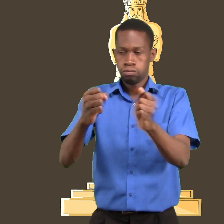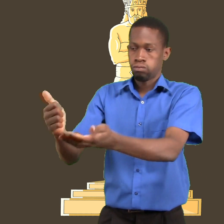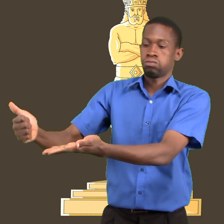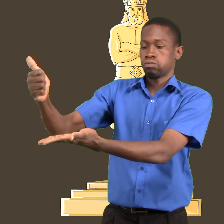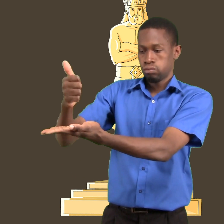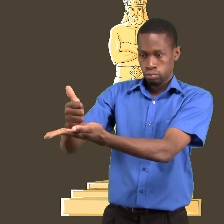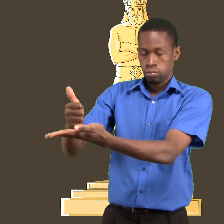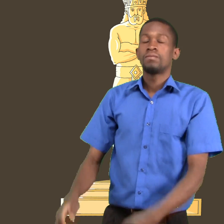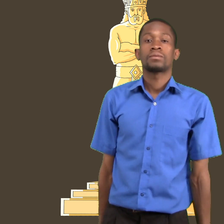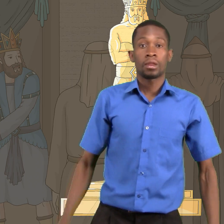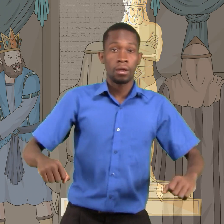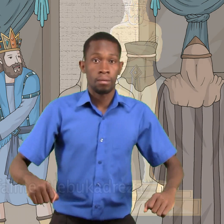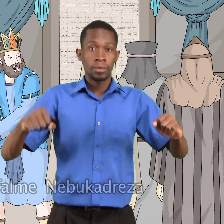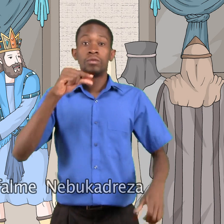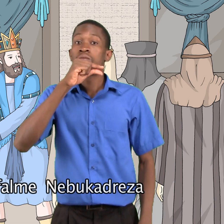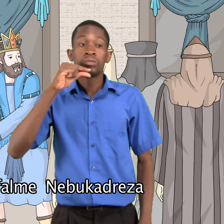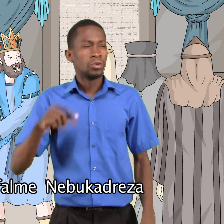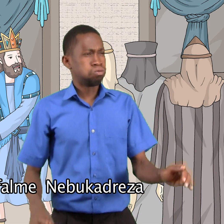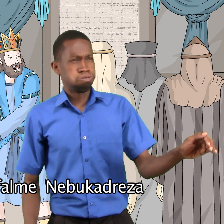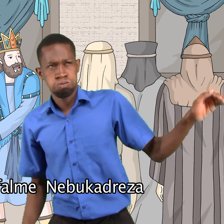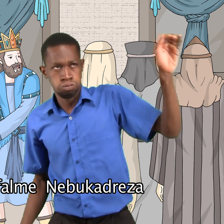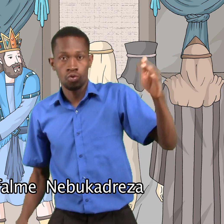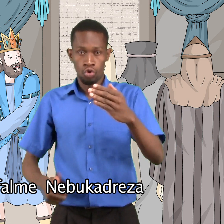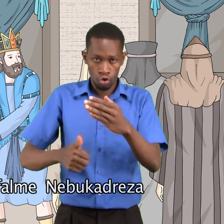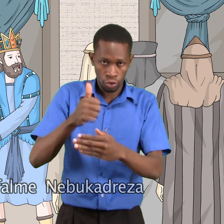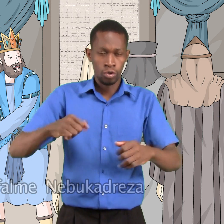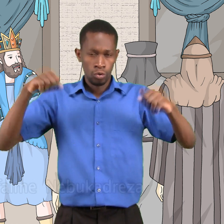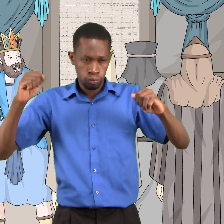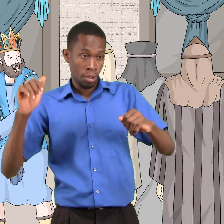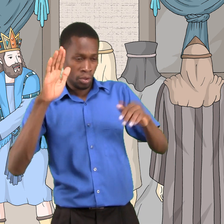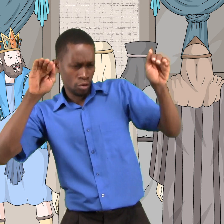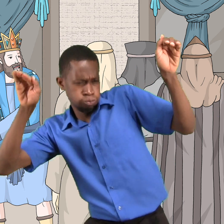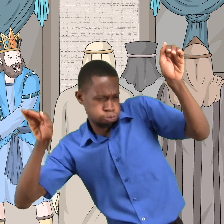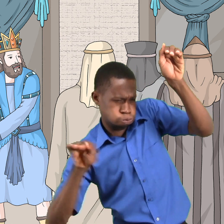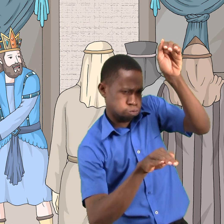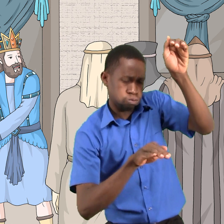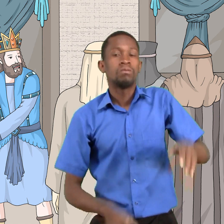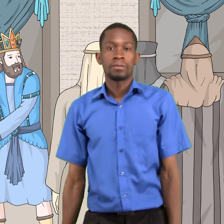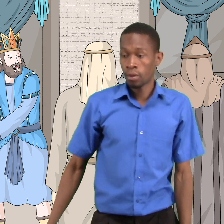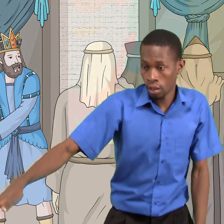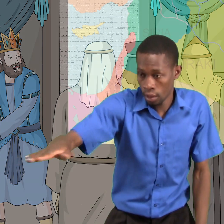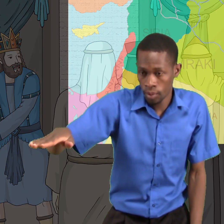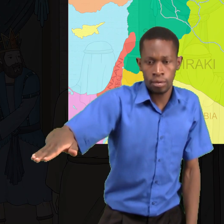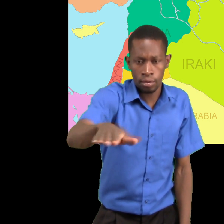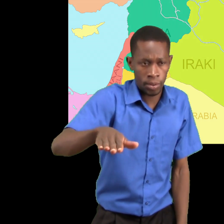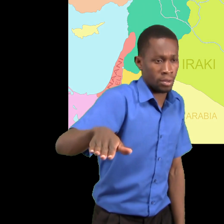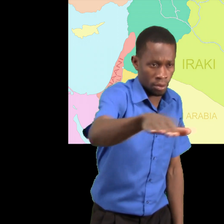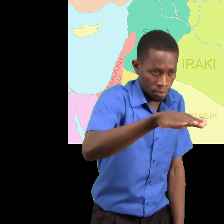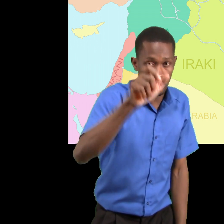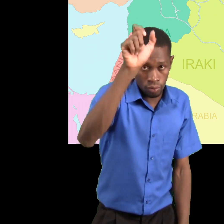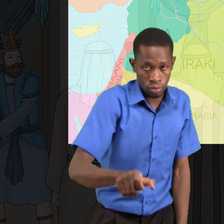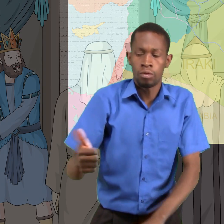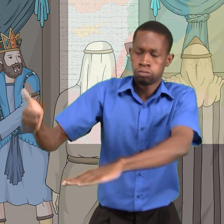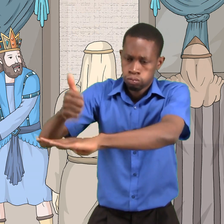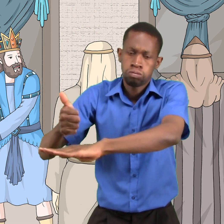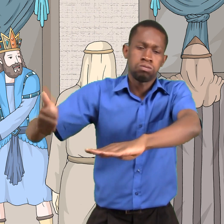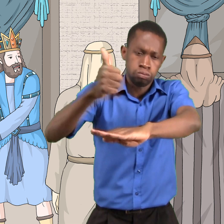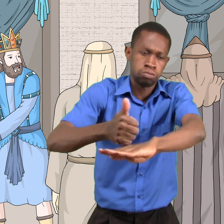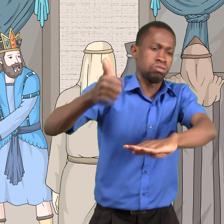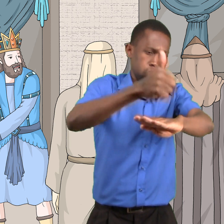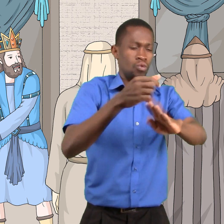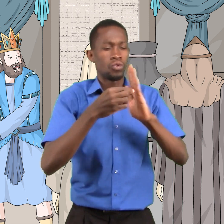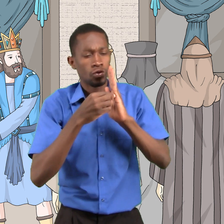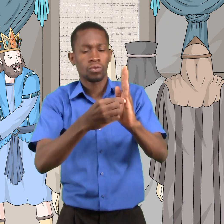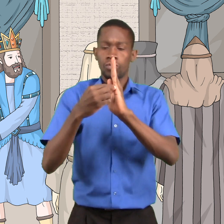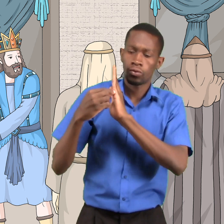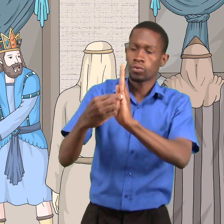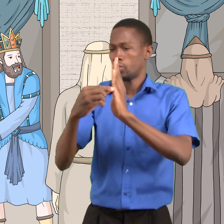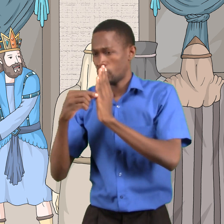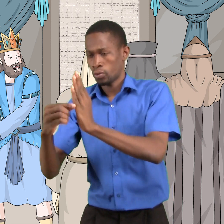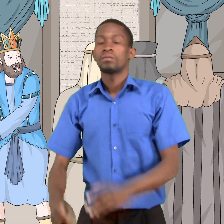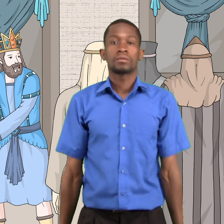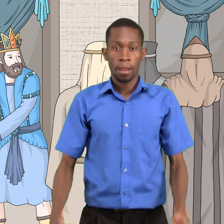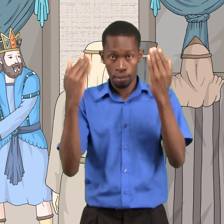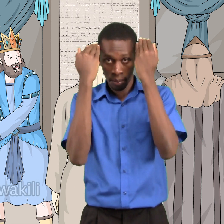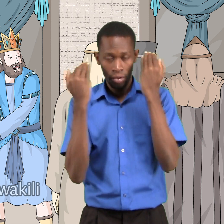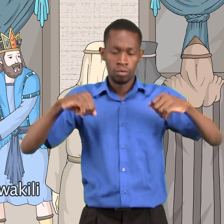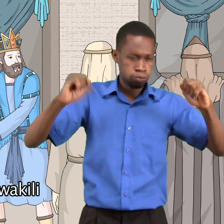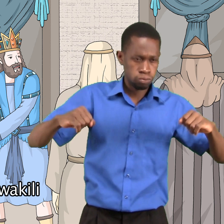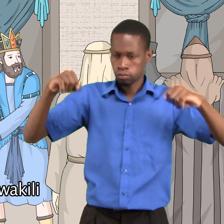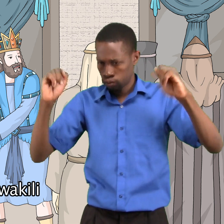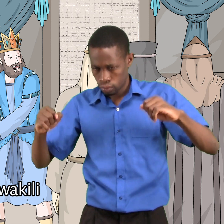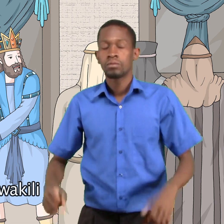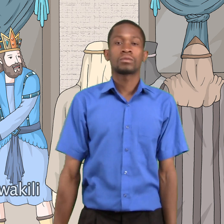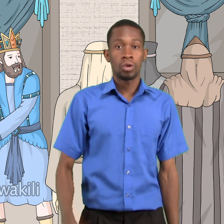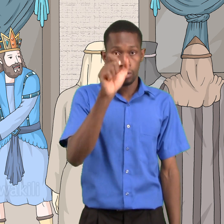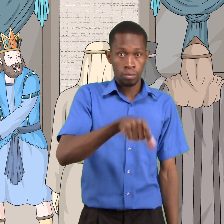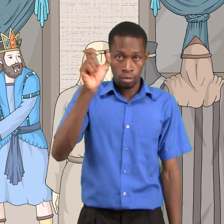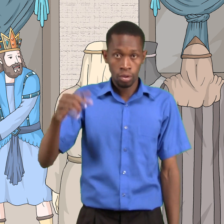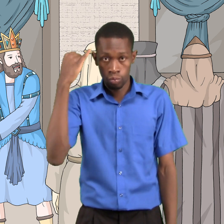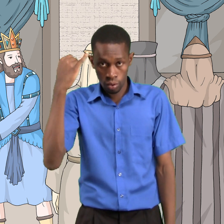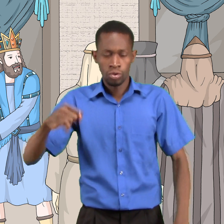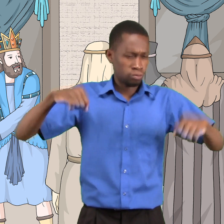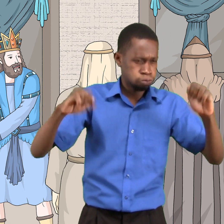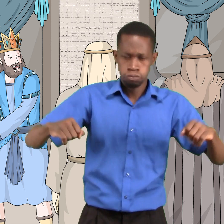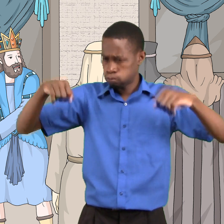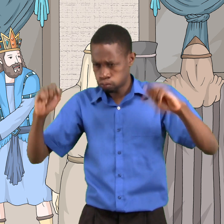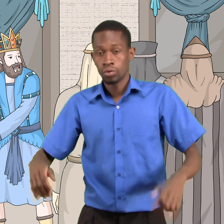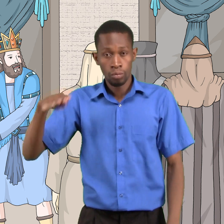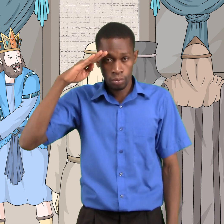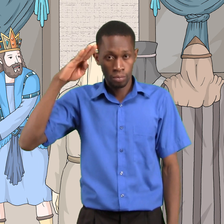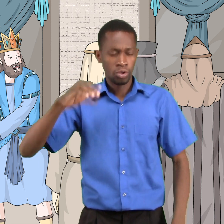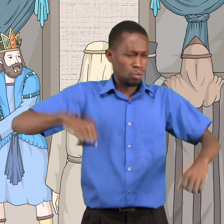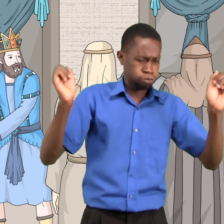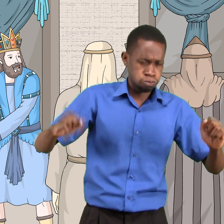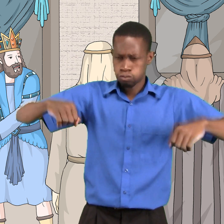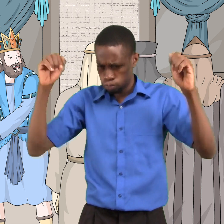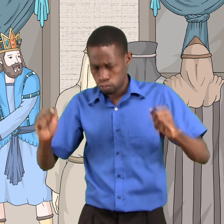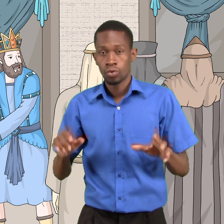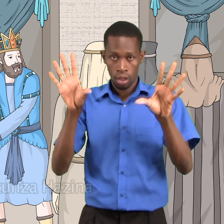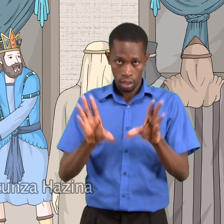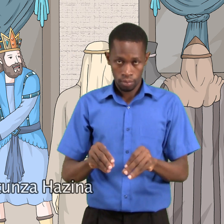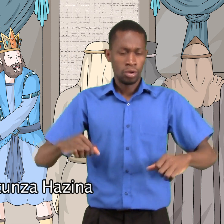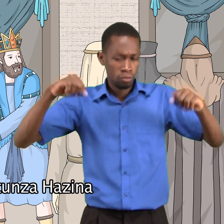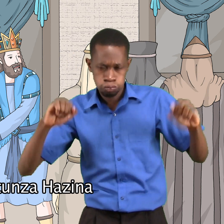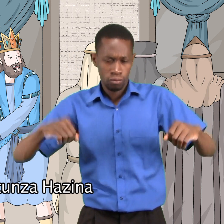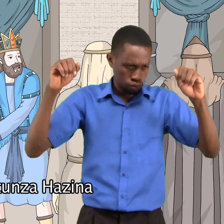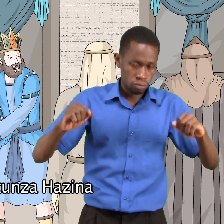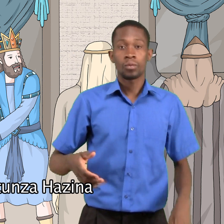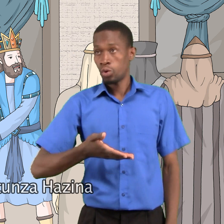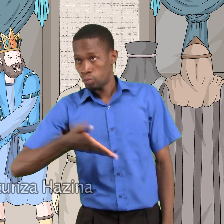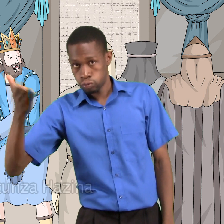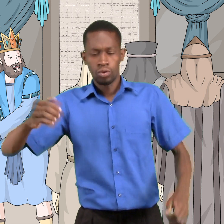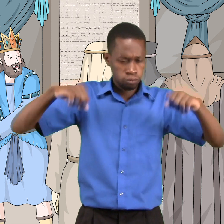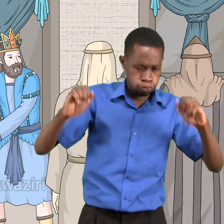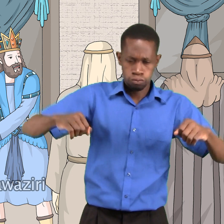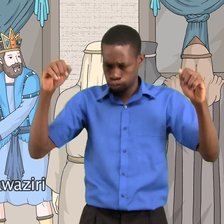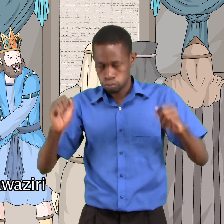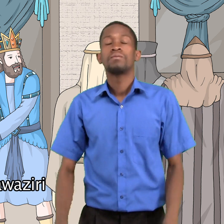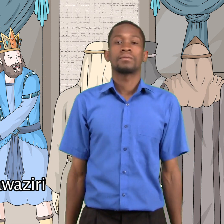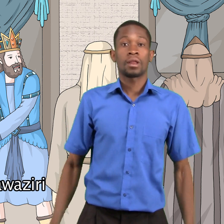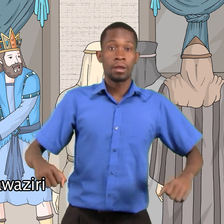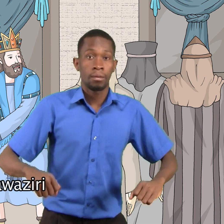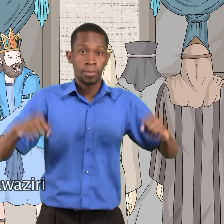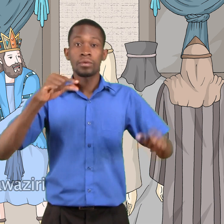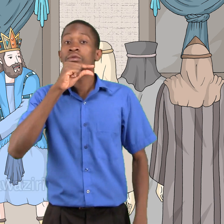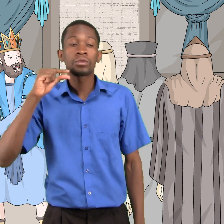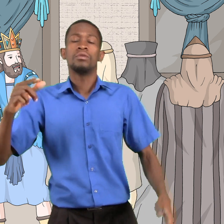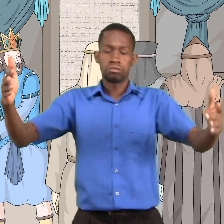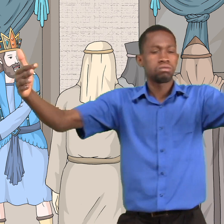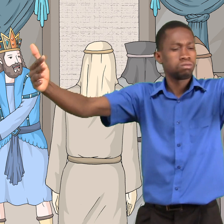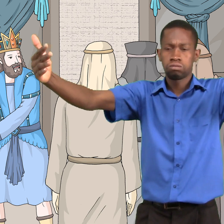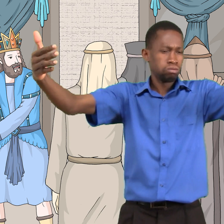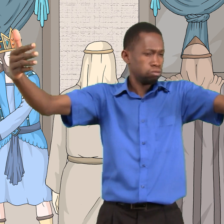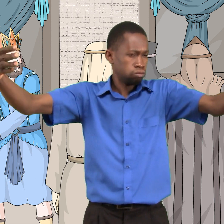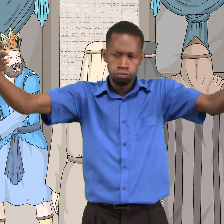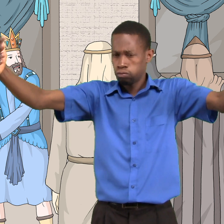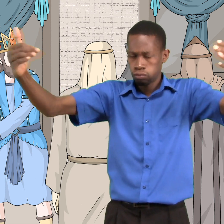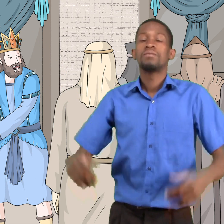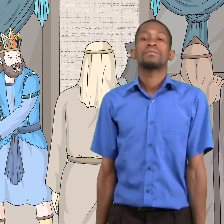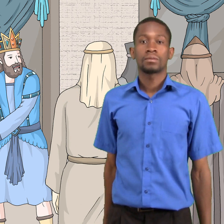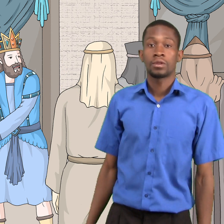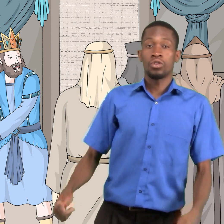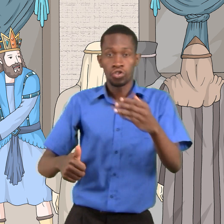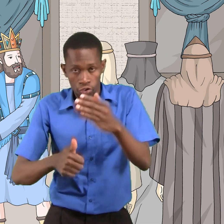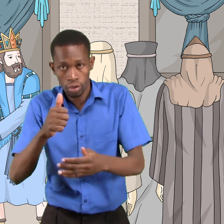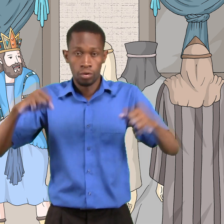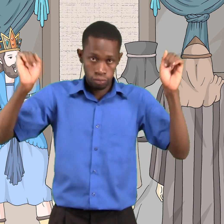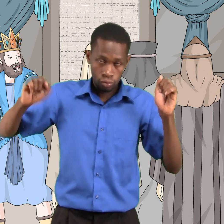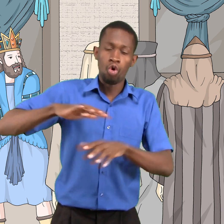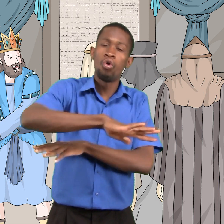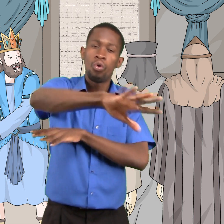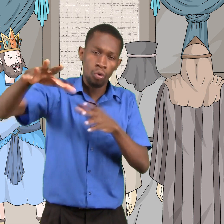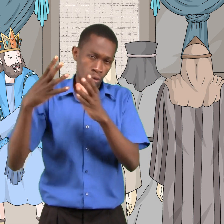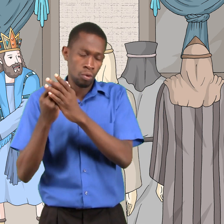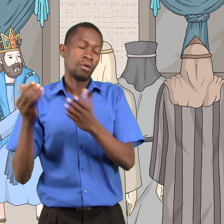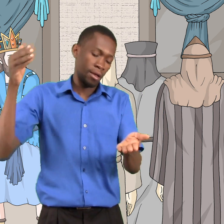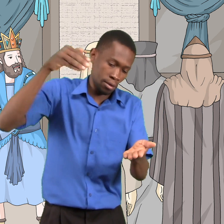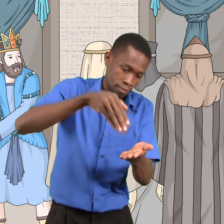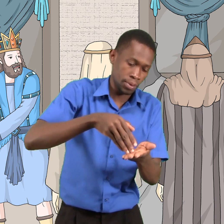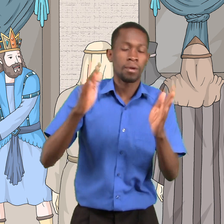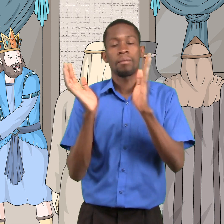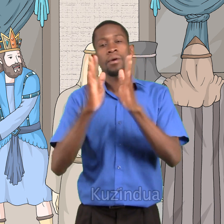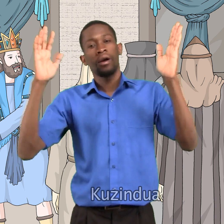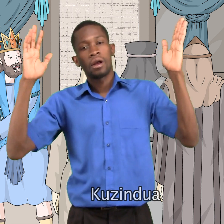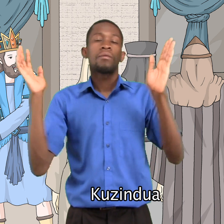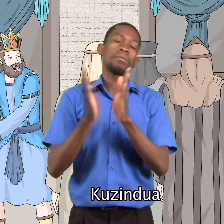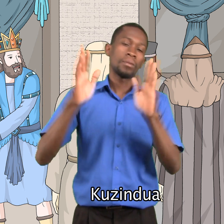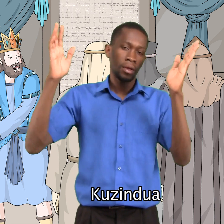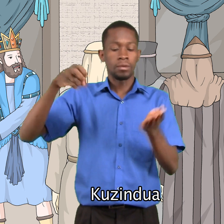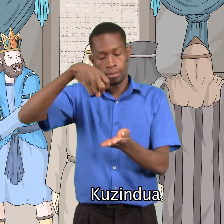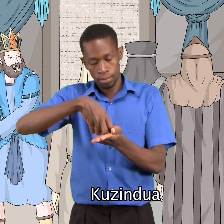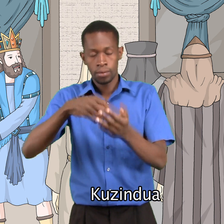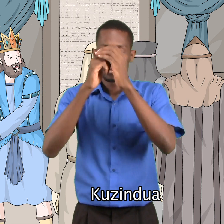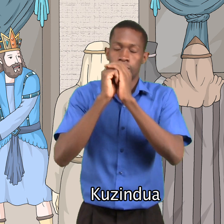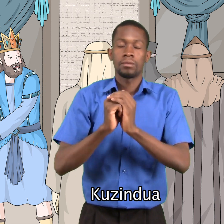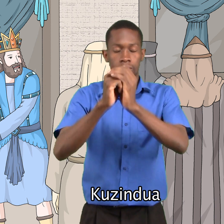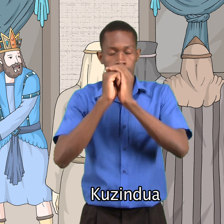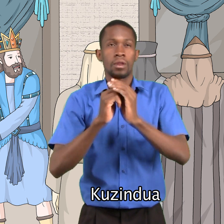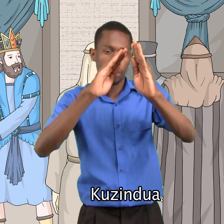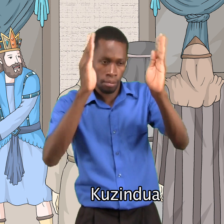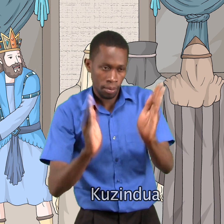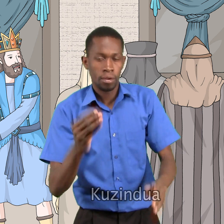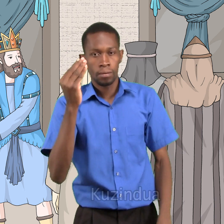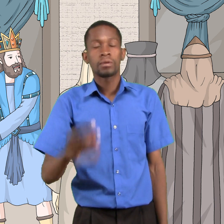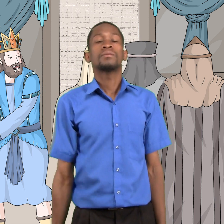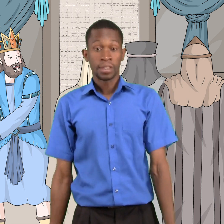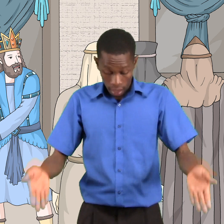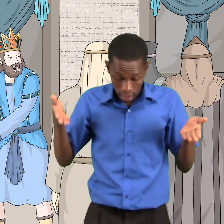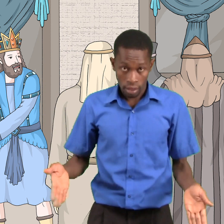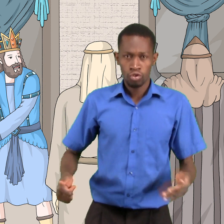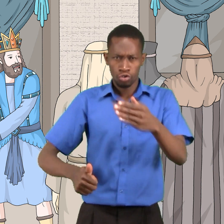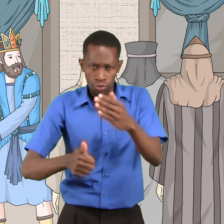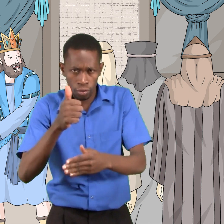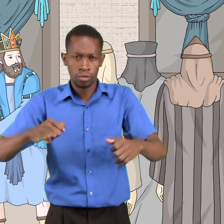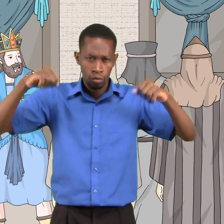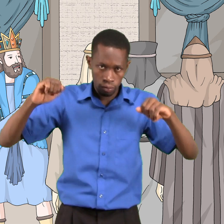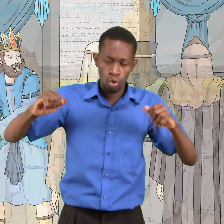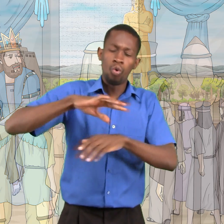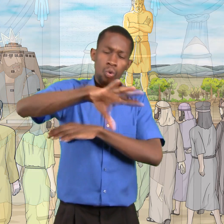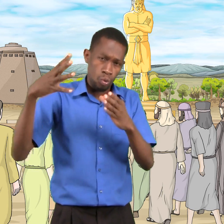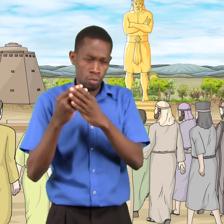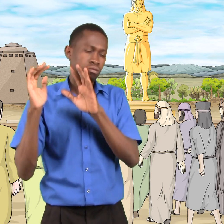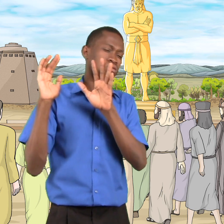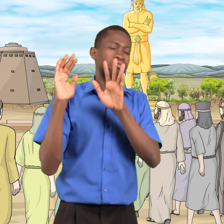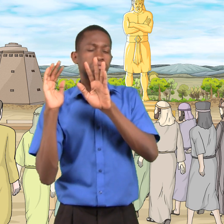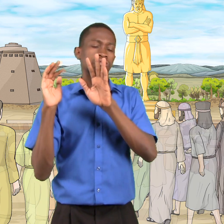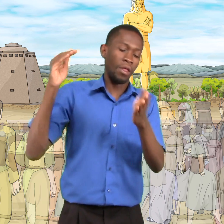Then King Nebuchadnezzar sent word to assemble the satraps, prefects, governors, advisers, treasurers, judges, magistrates, and all the other officials of the provinces to attend the dedication of the statue he had set up.